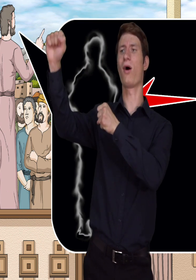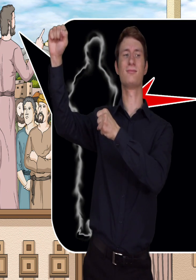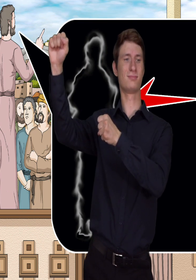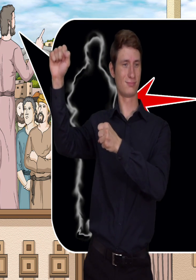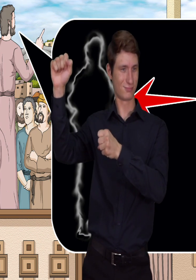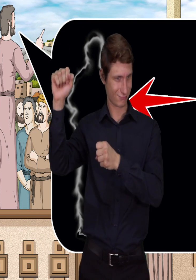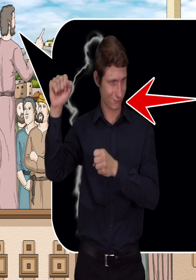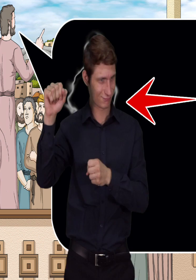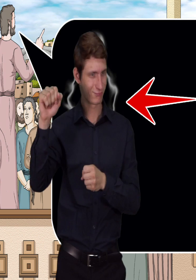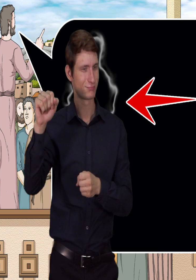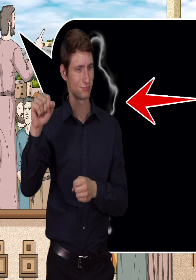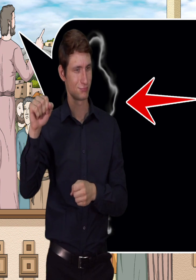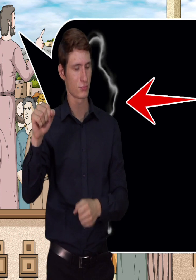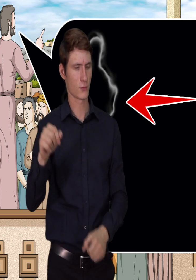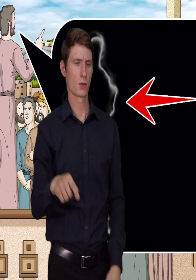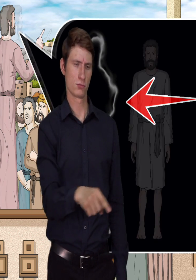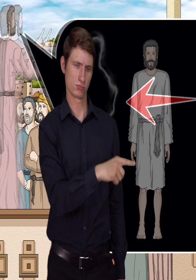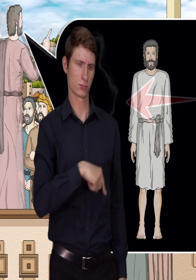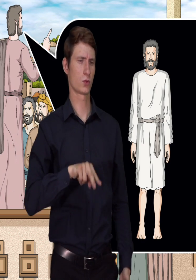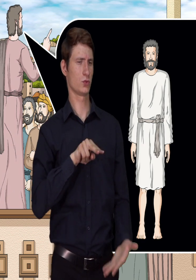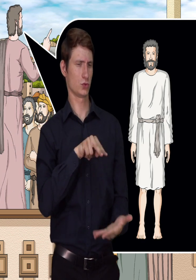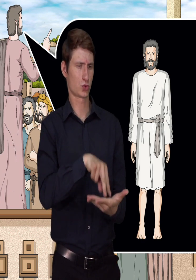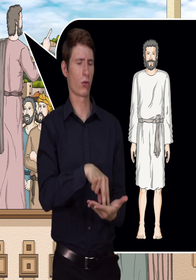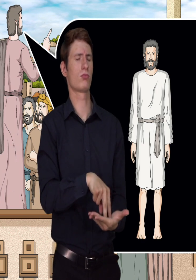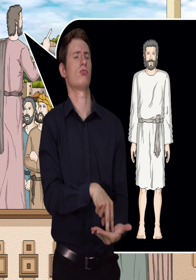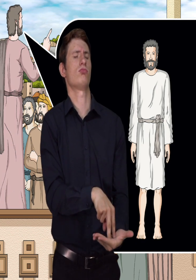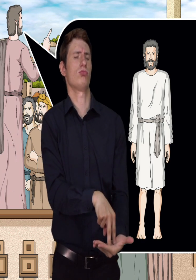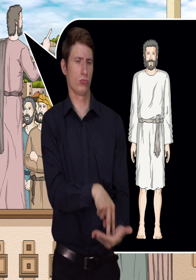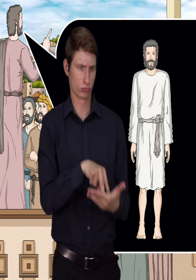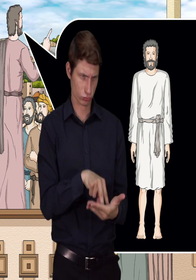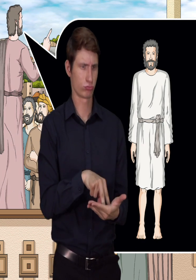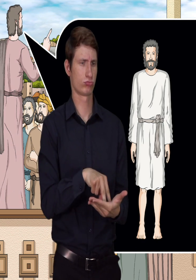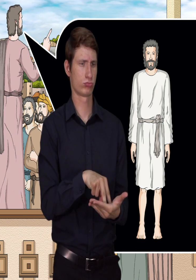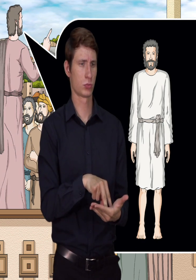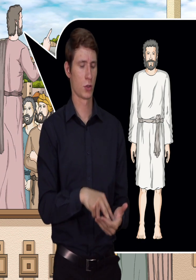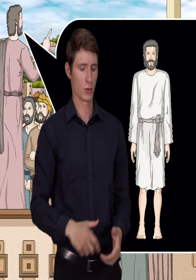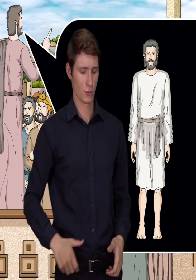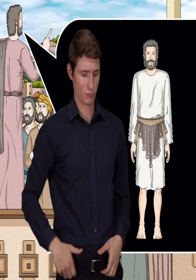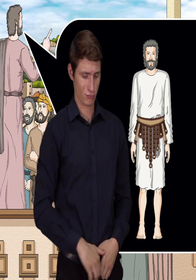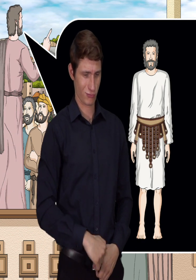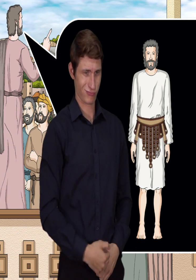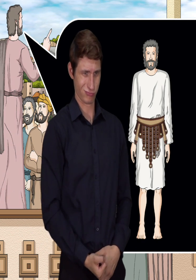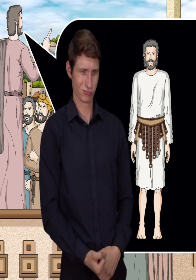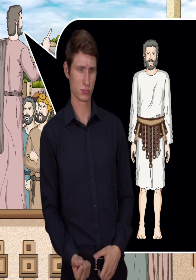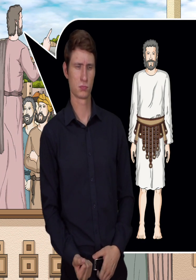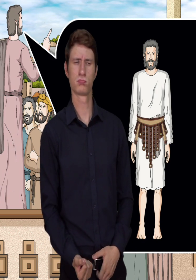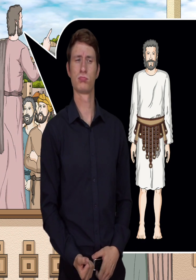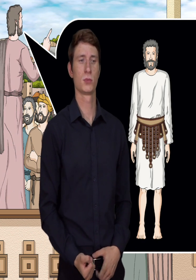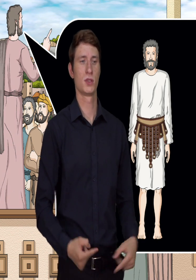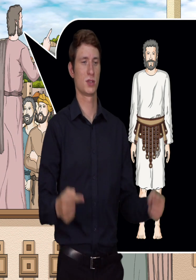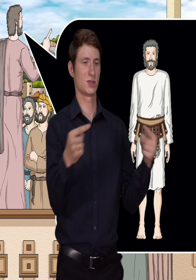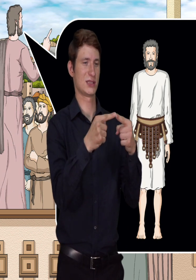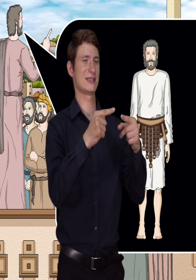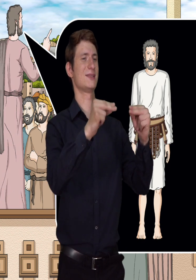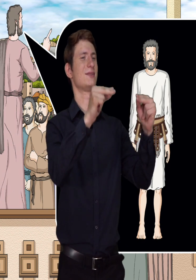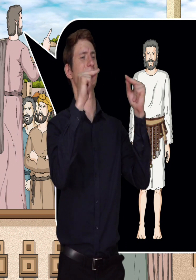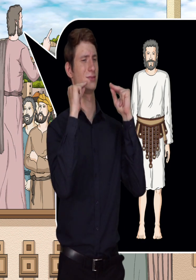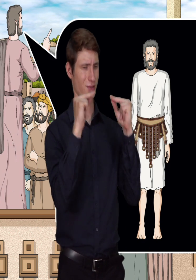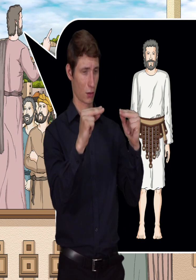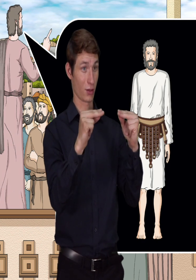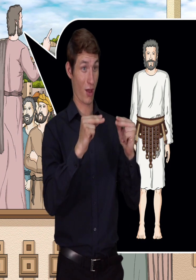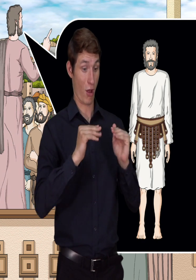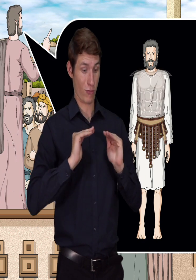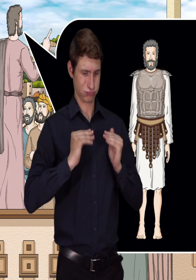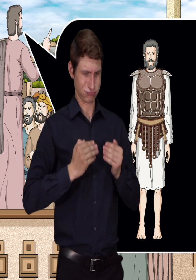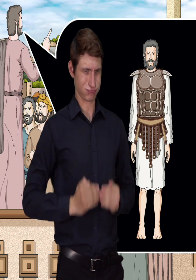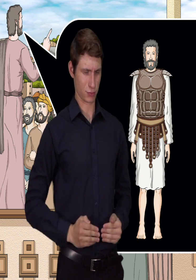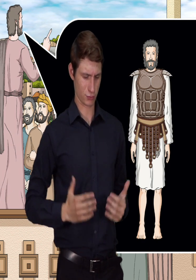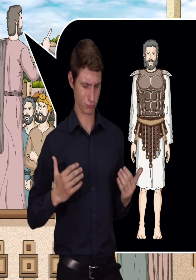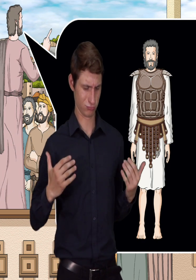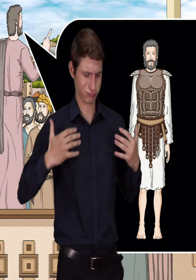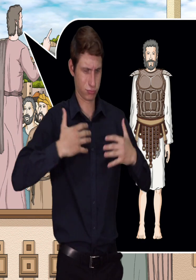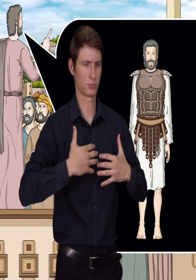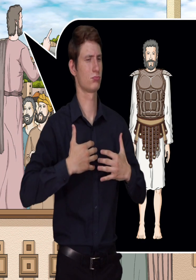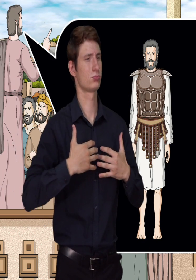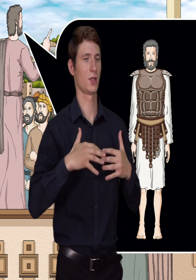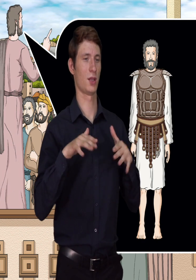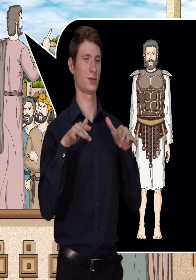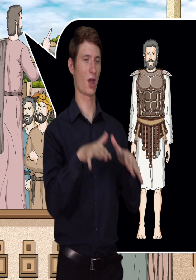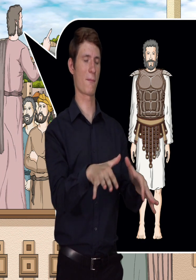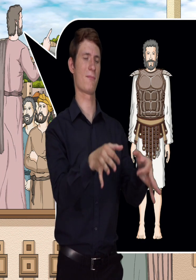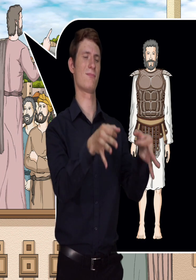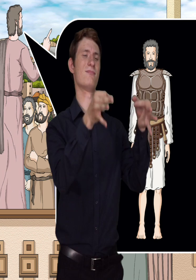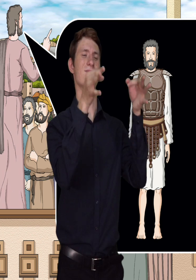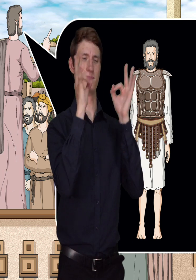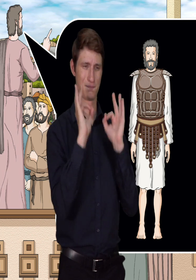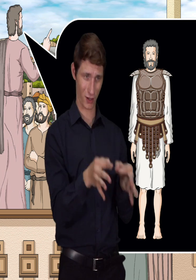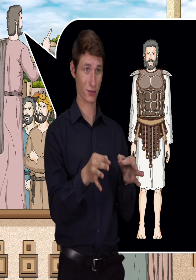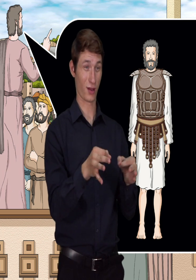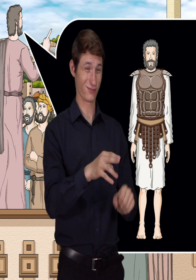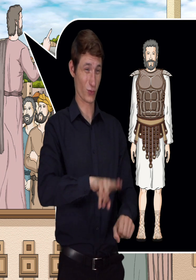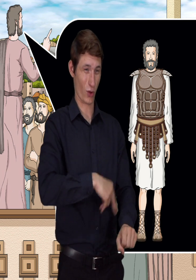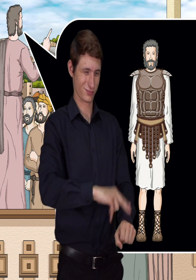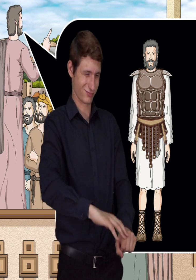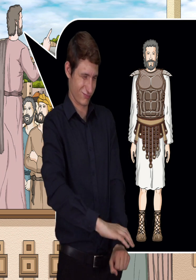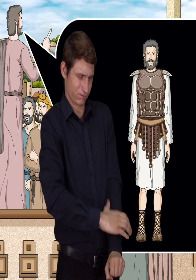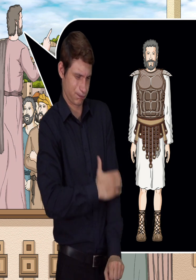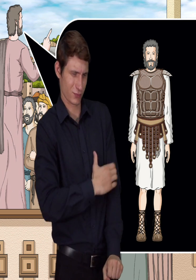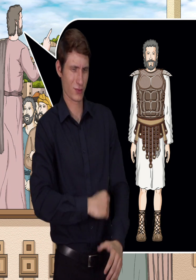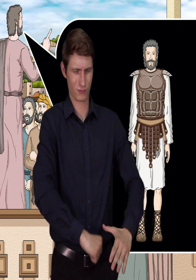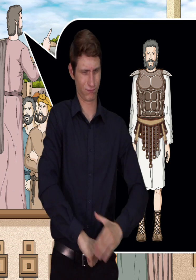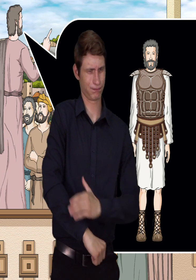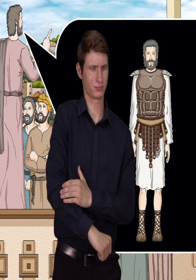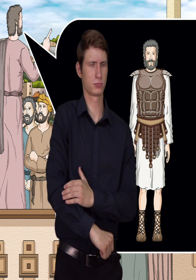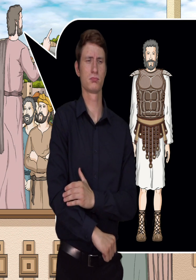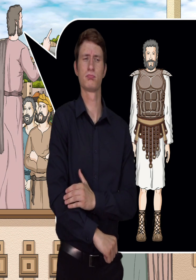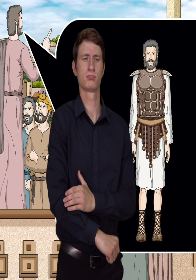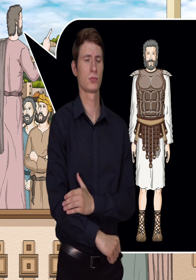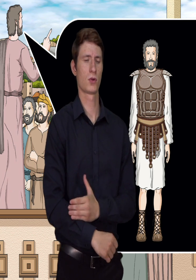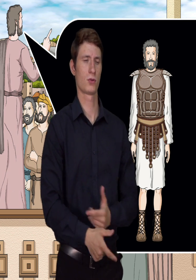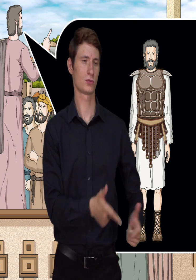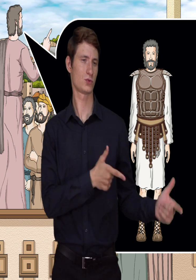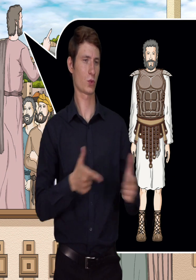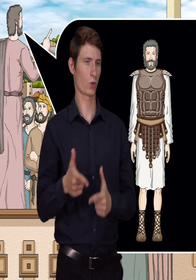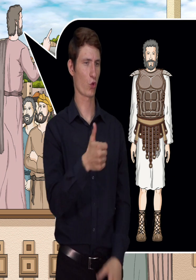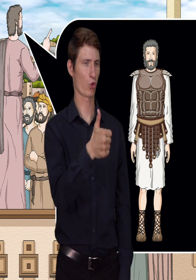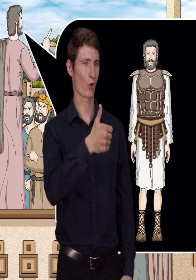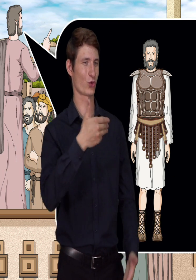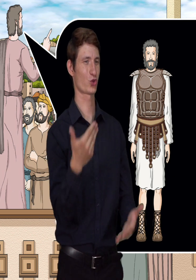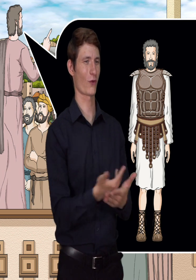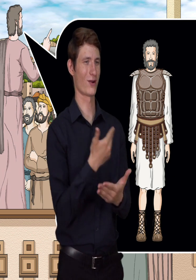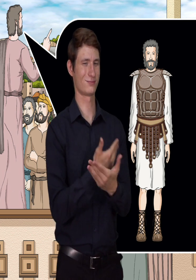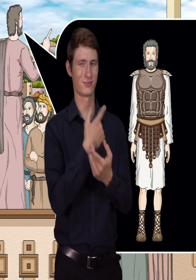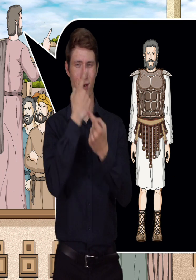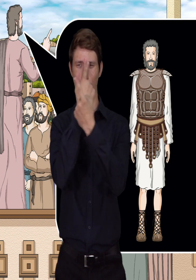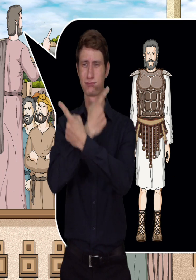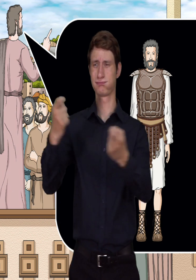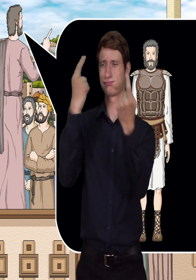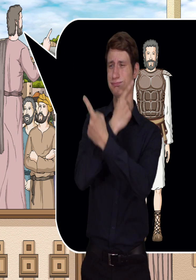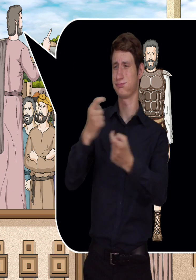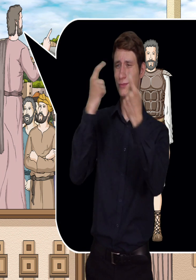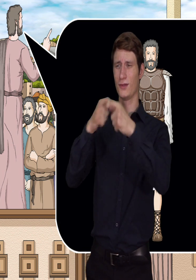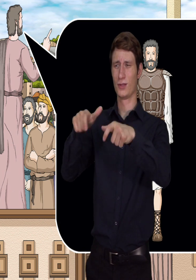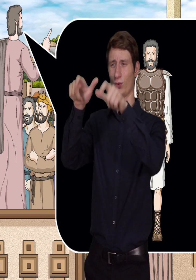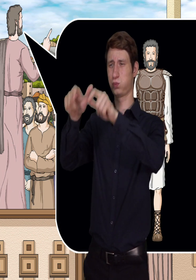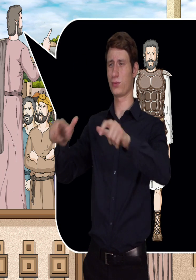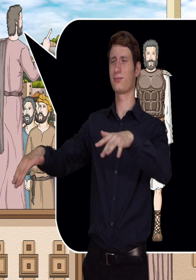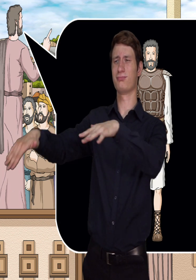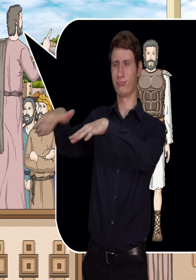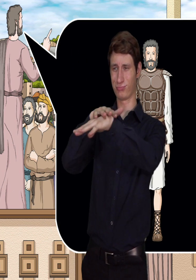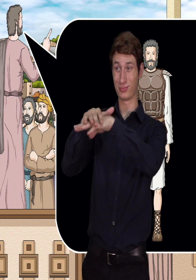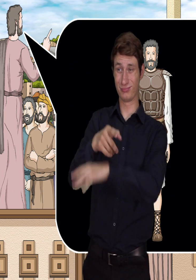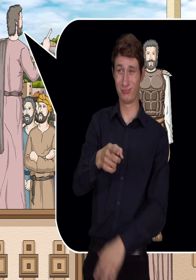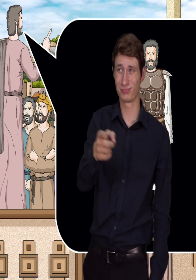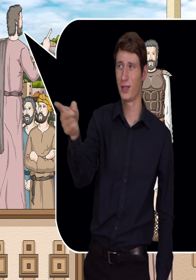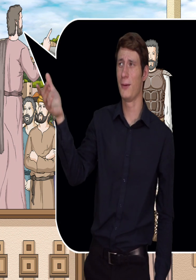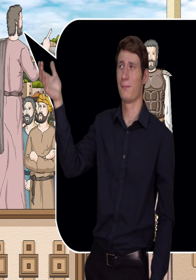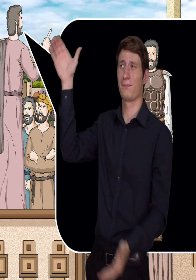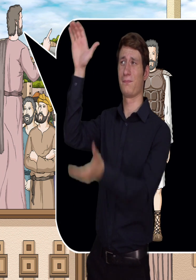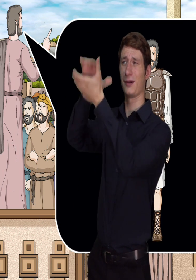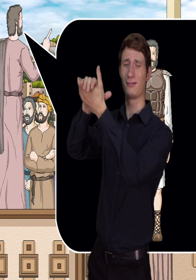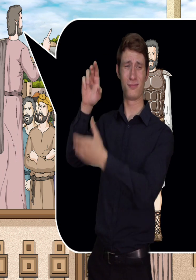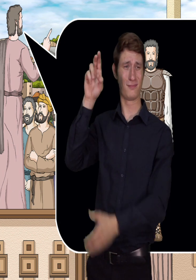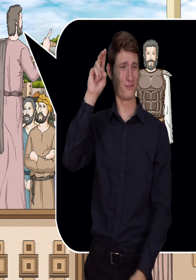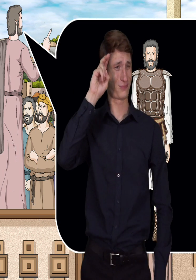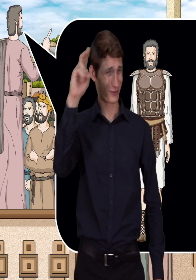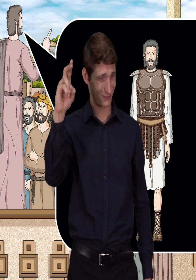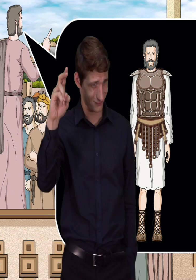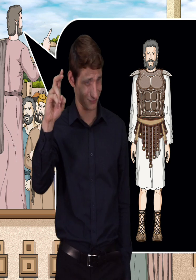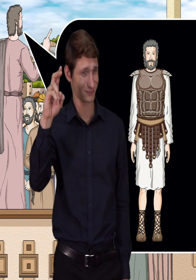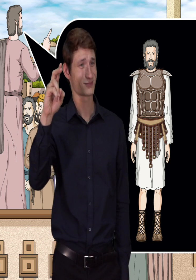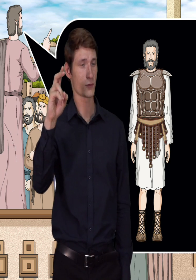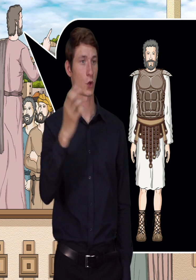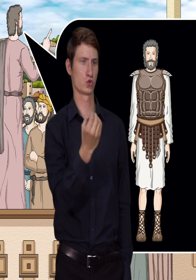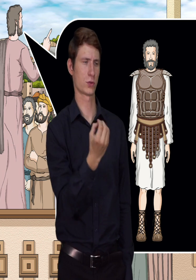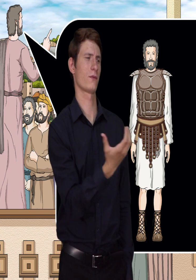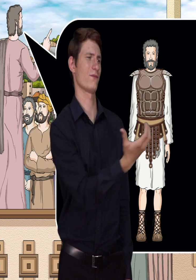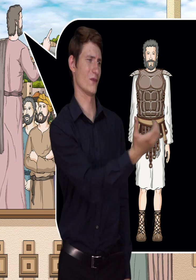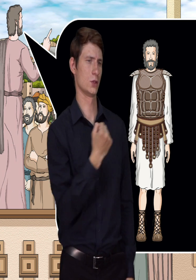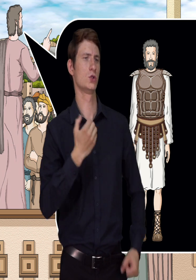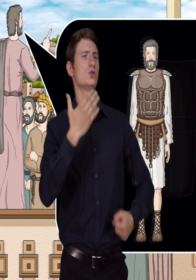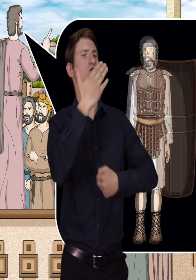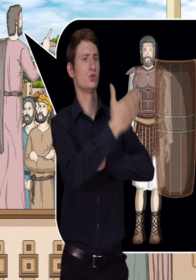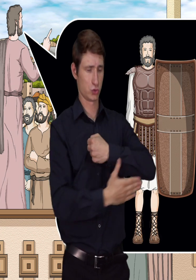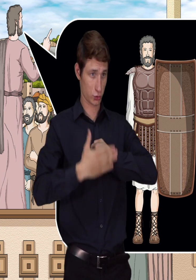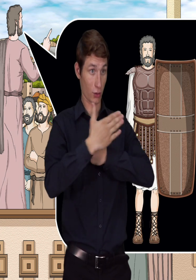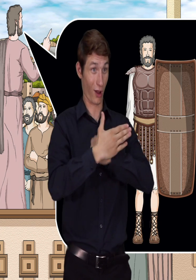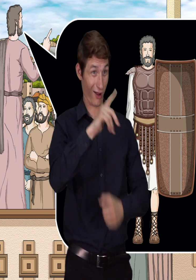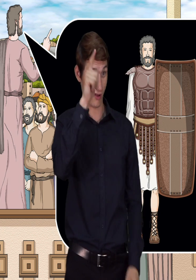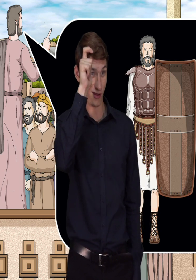Stand firm then, with the belt of truth buckled around your waist, with the breastplate of righteousness arrayed, and with your feet fitted with the readiness of the gospel of peace.